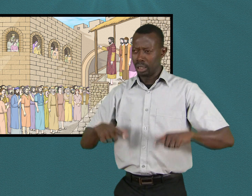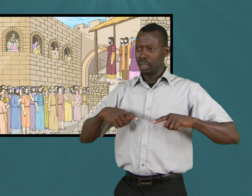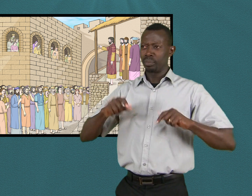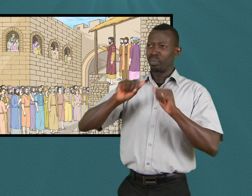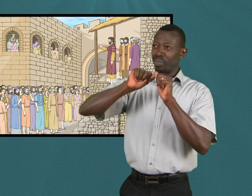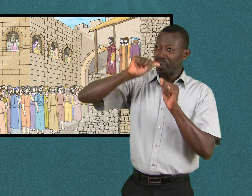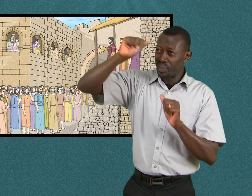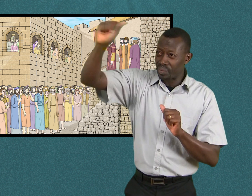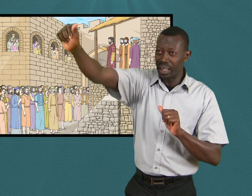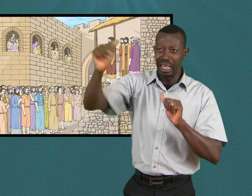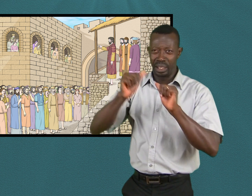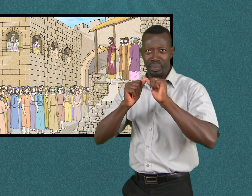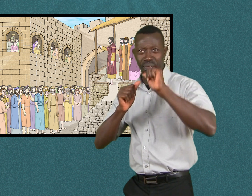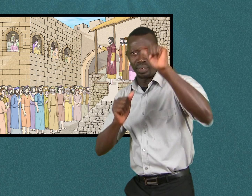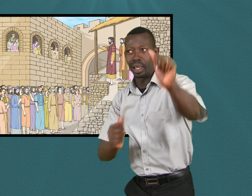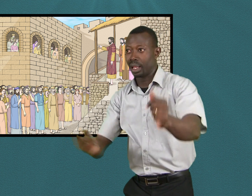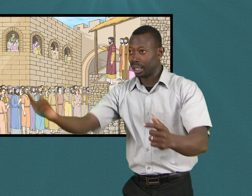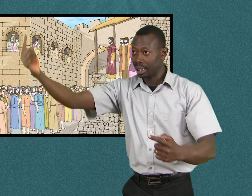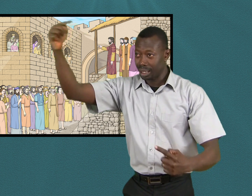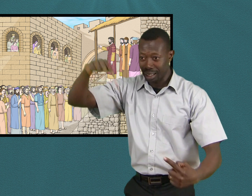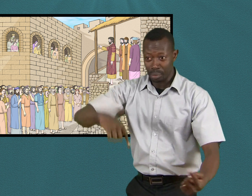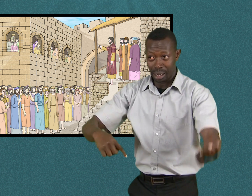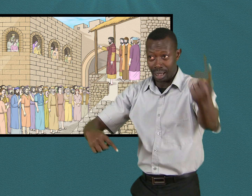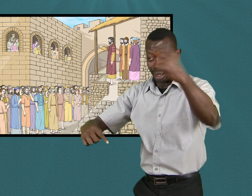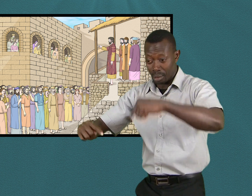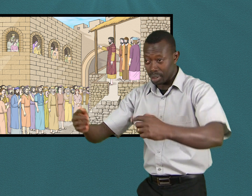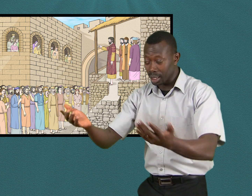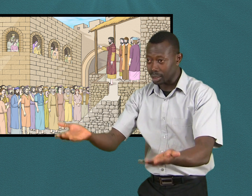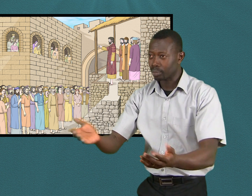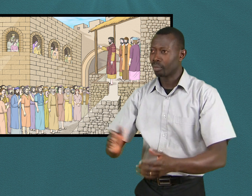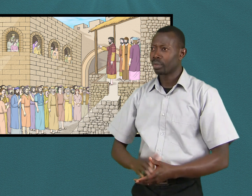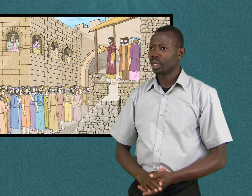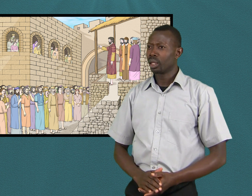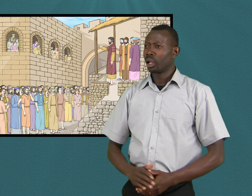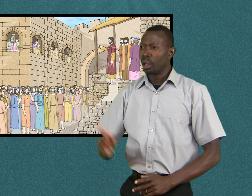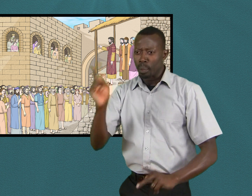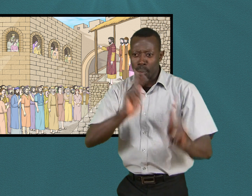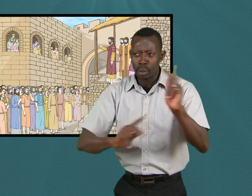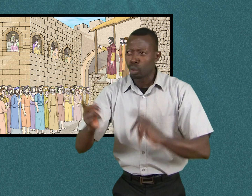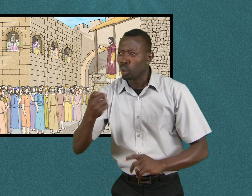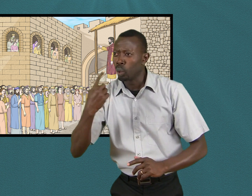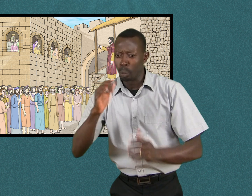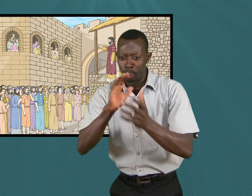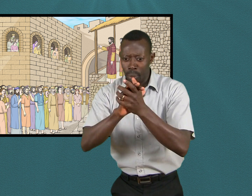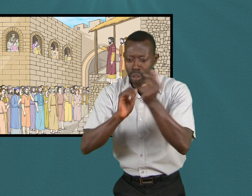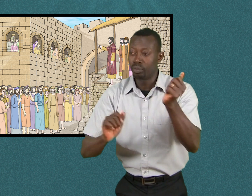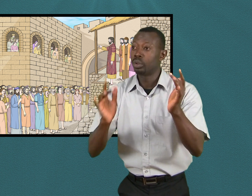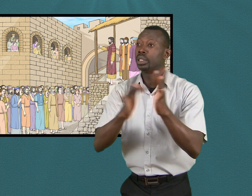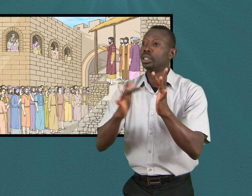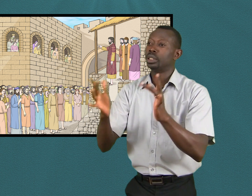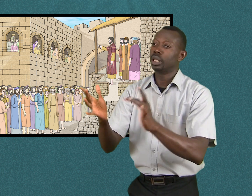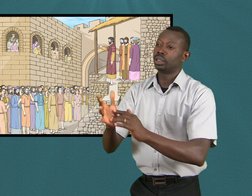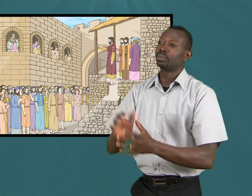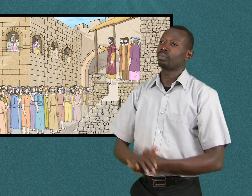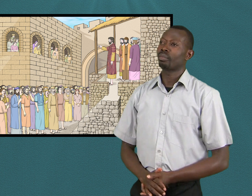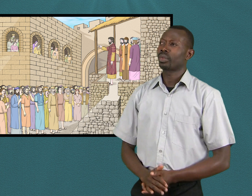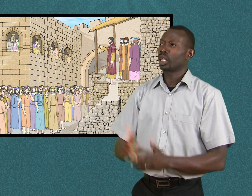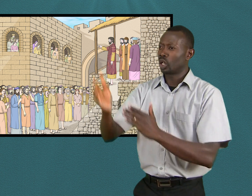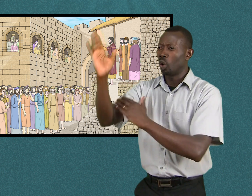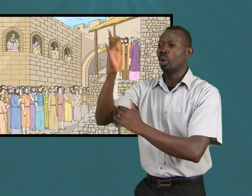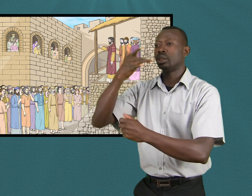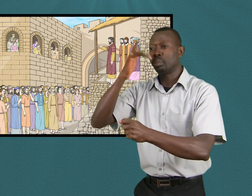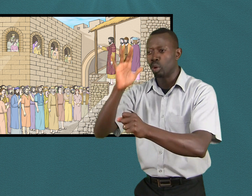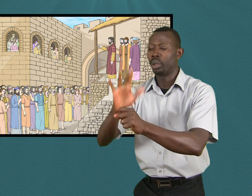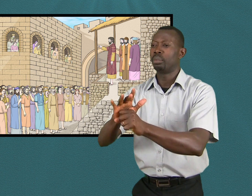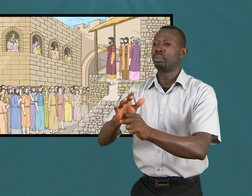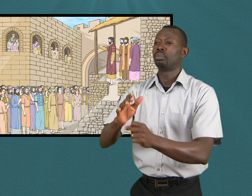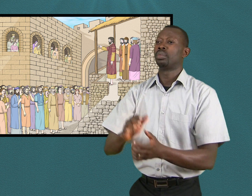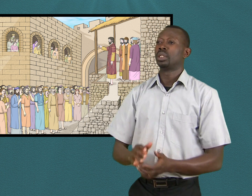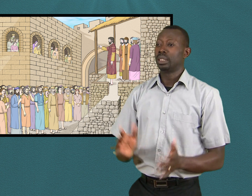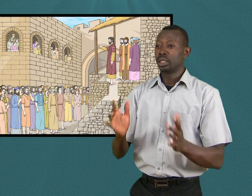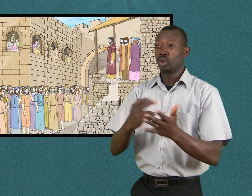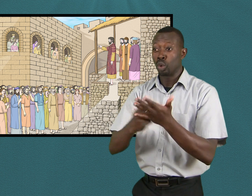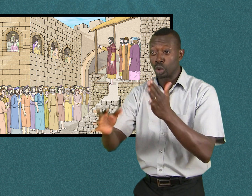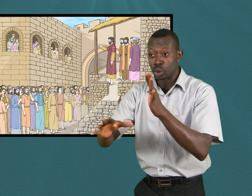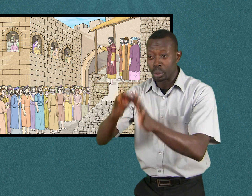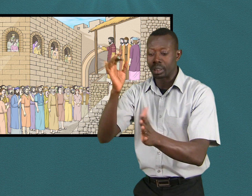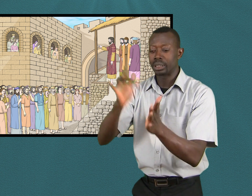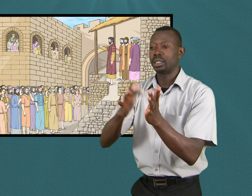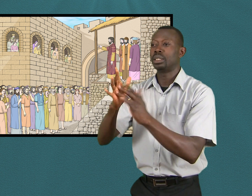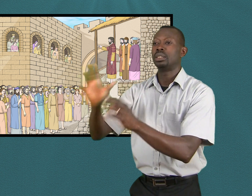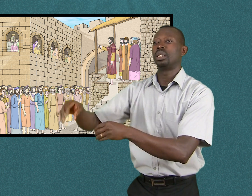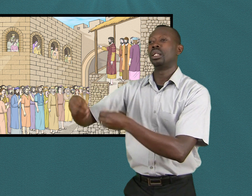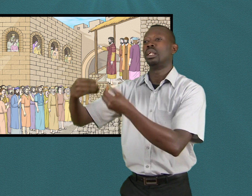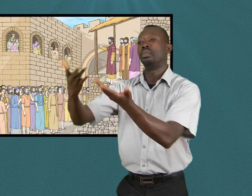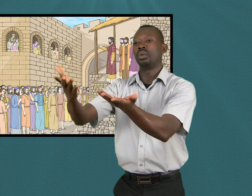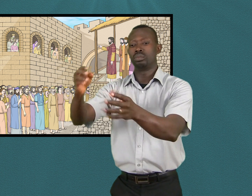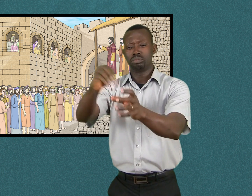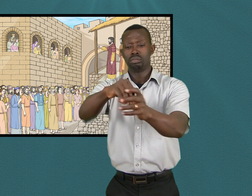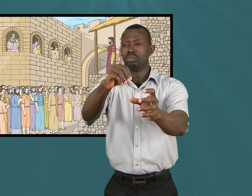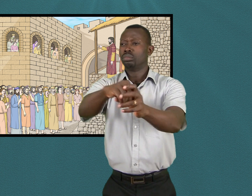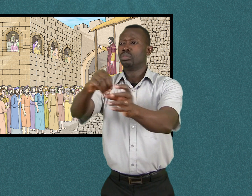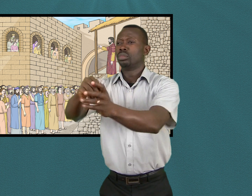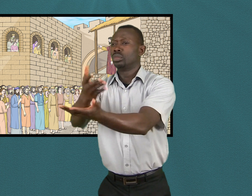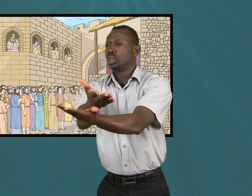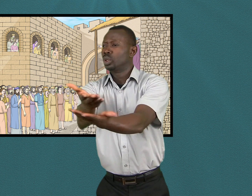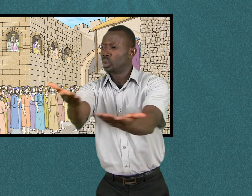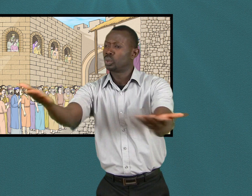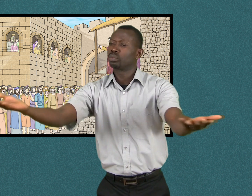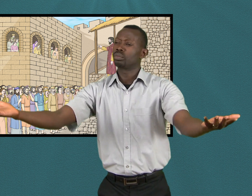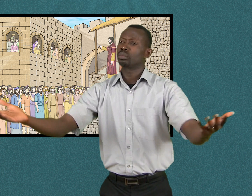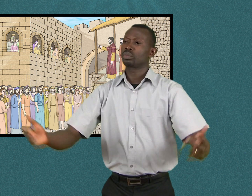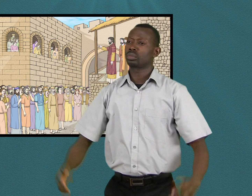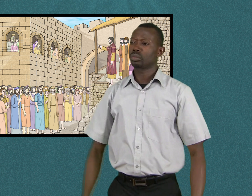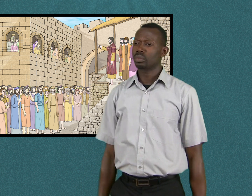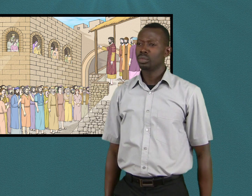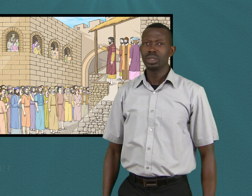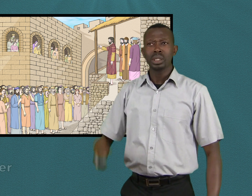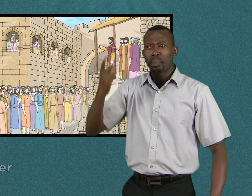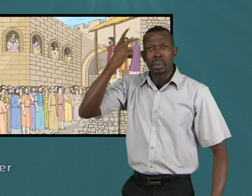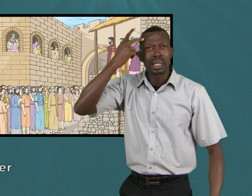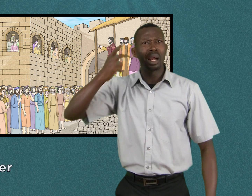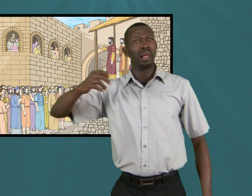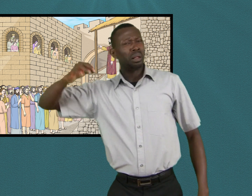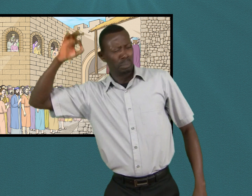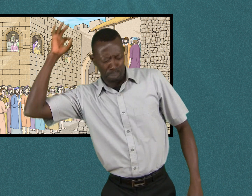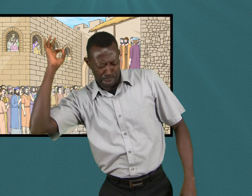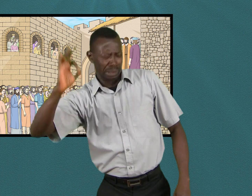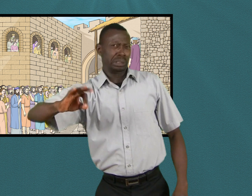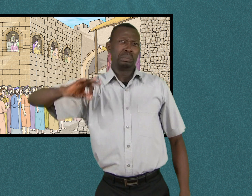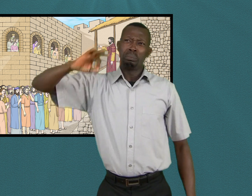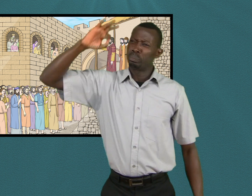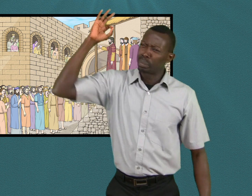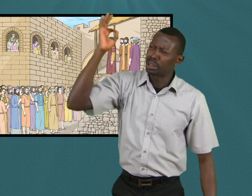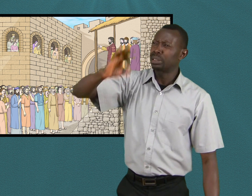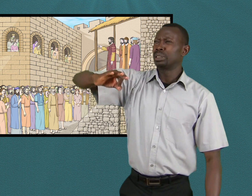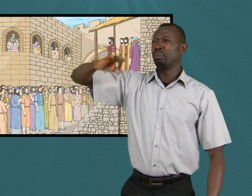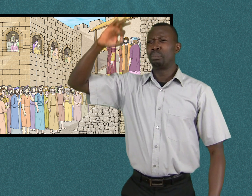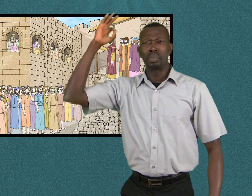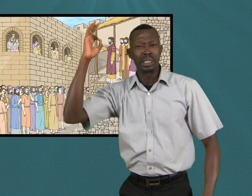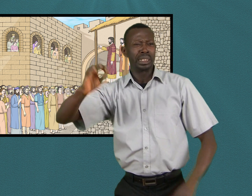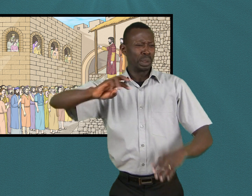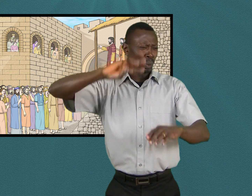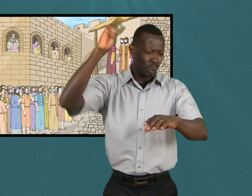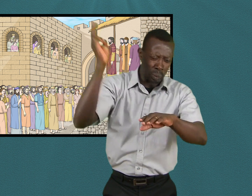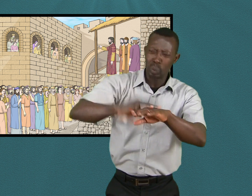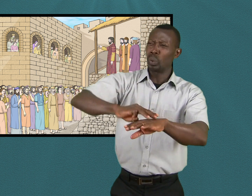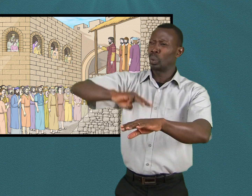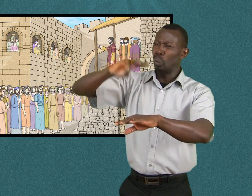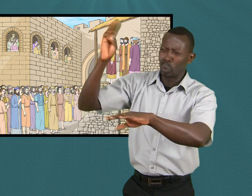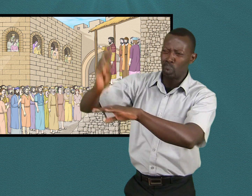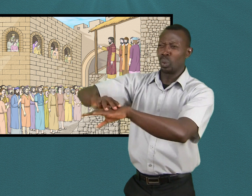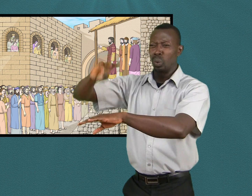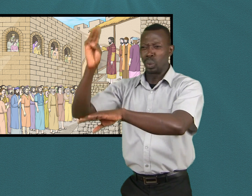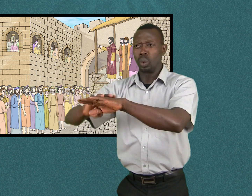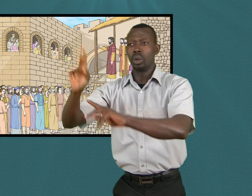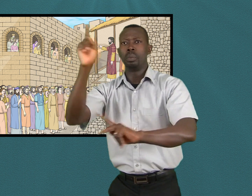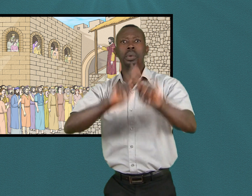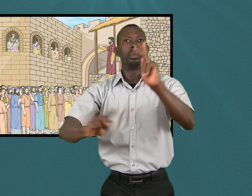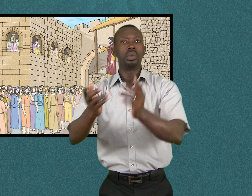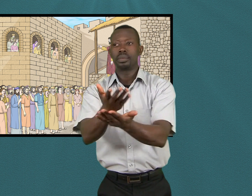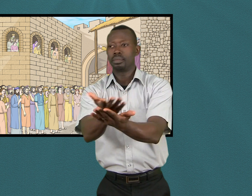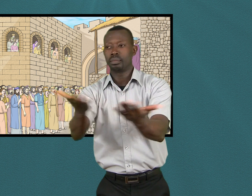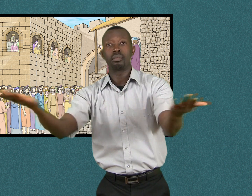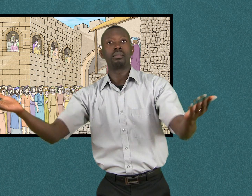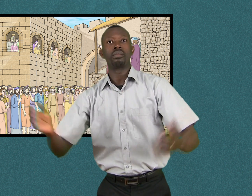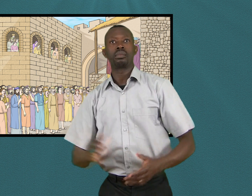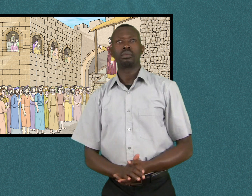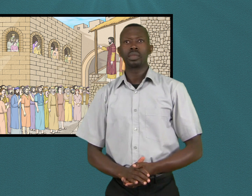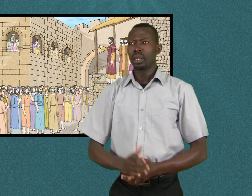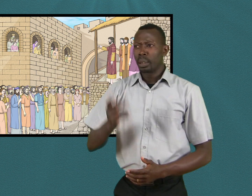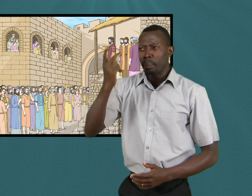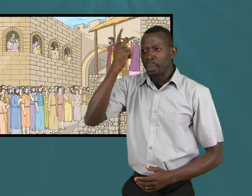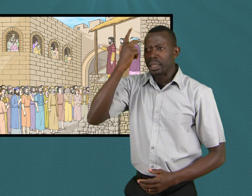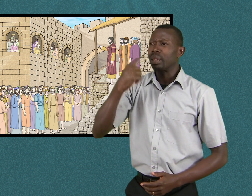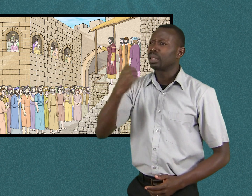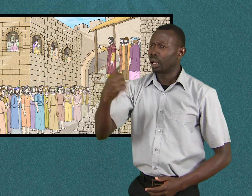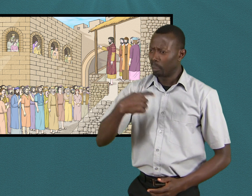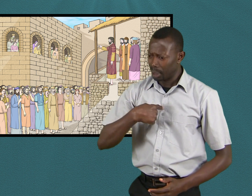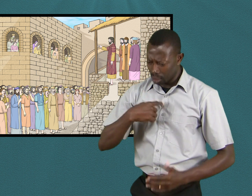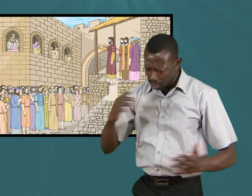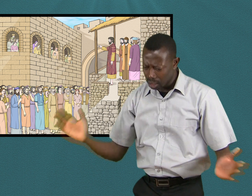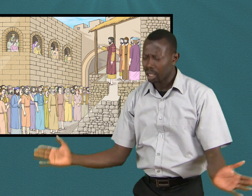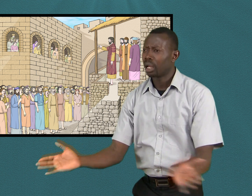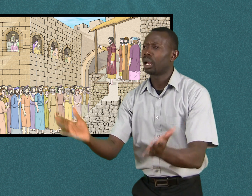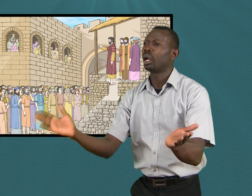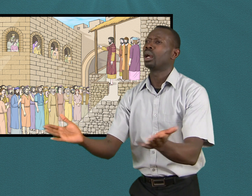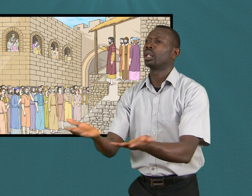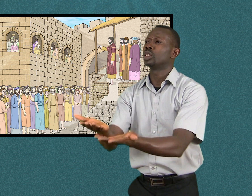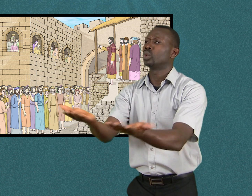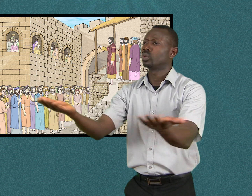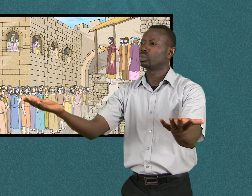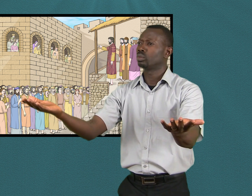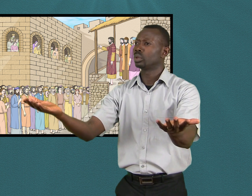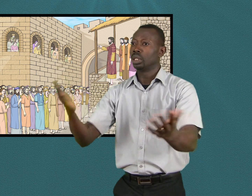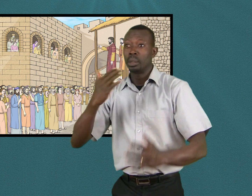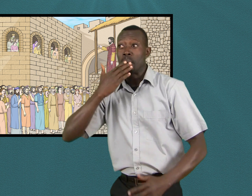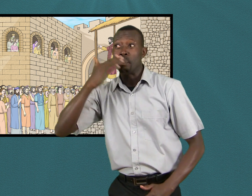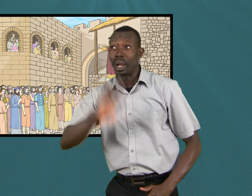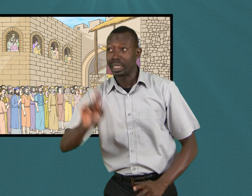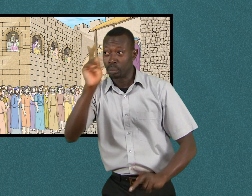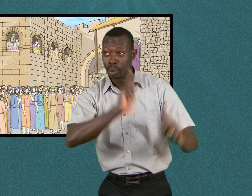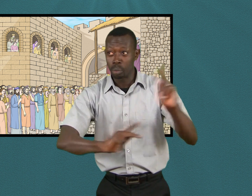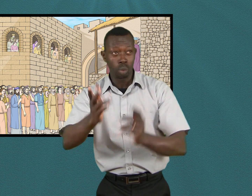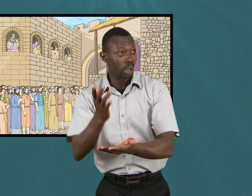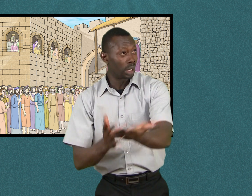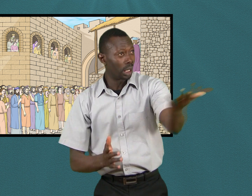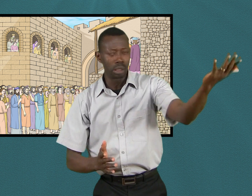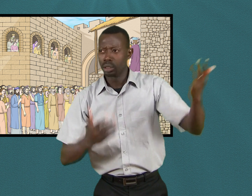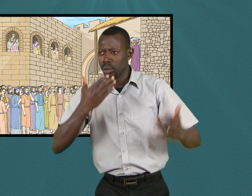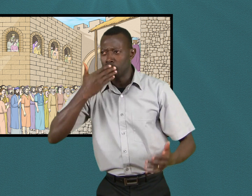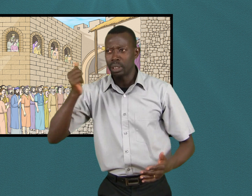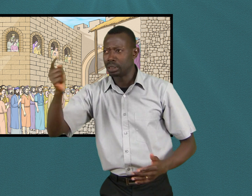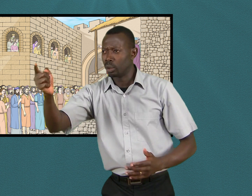This promise belongs to you and your children and to all who are far off—to all whom the Lord our God will call to Himself.”